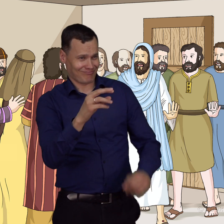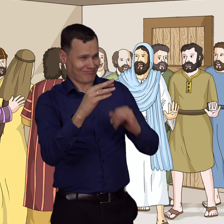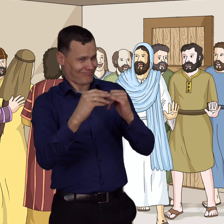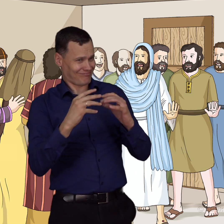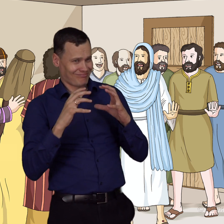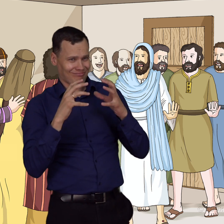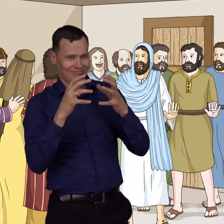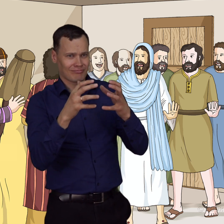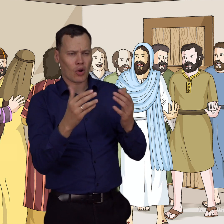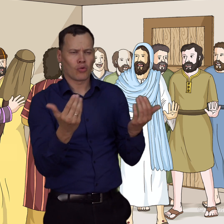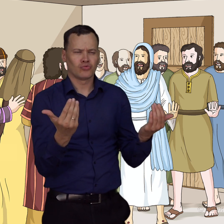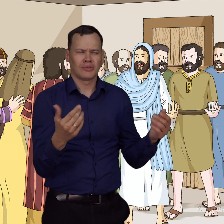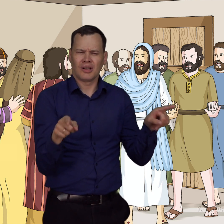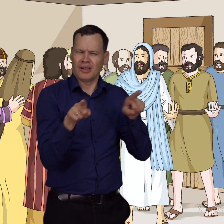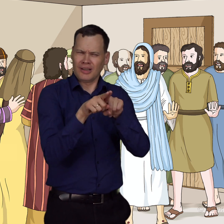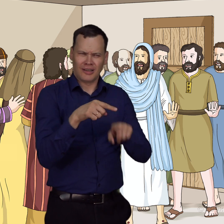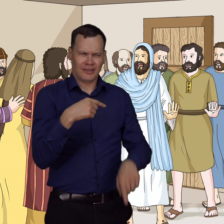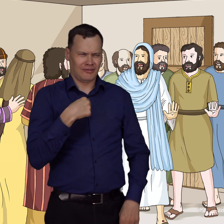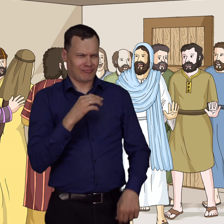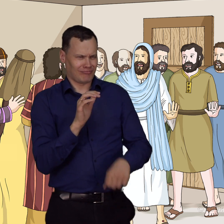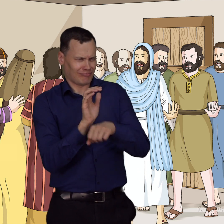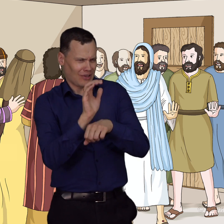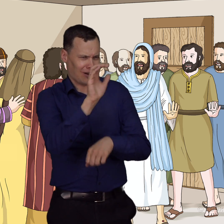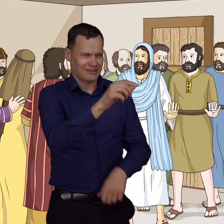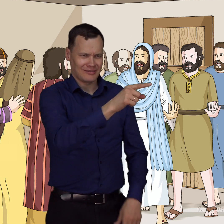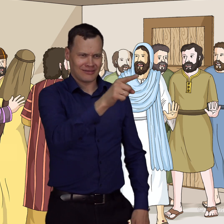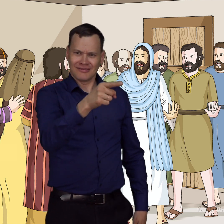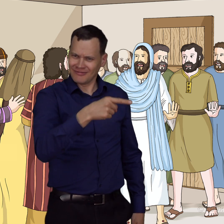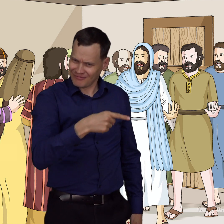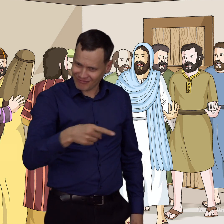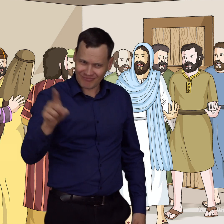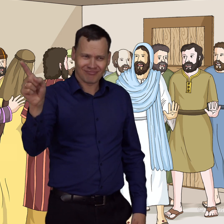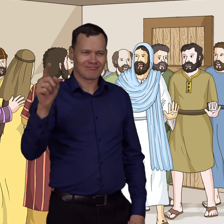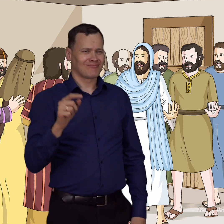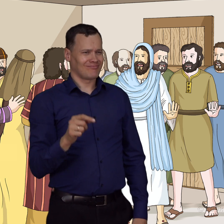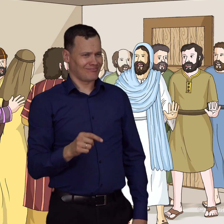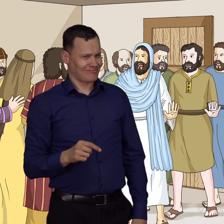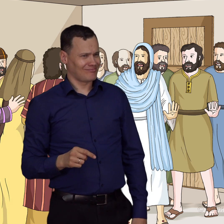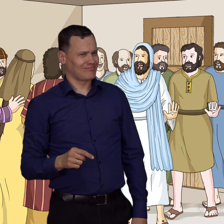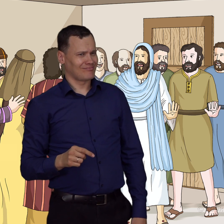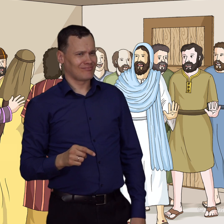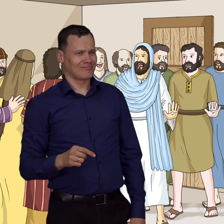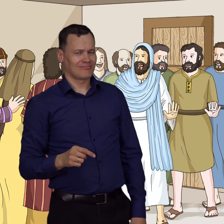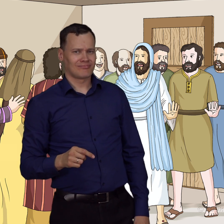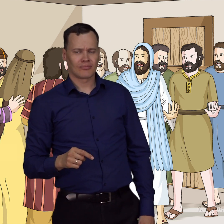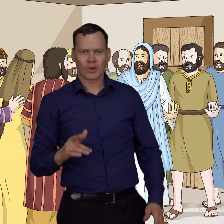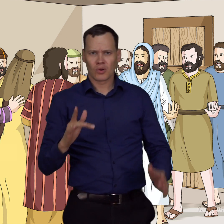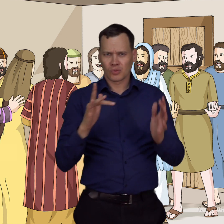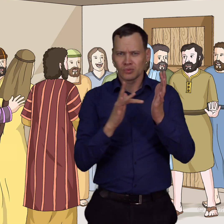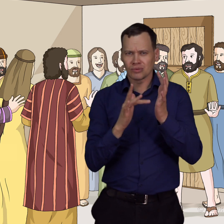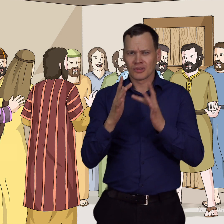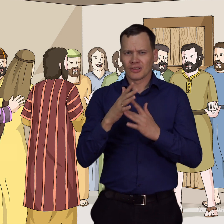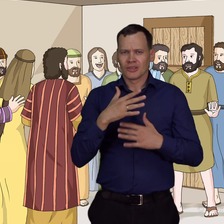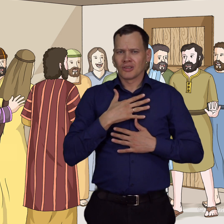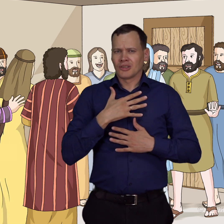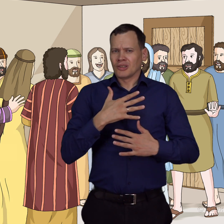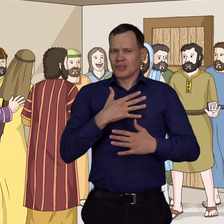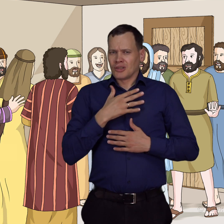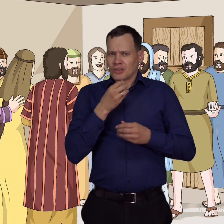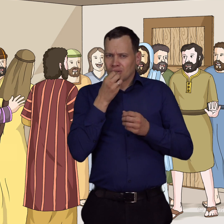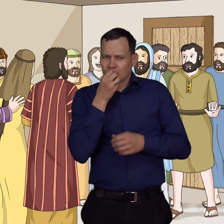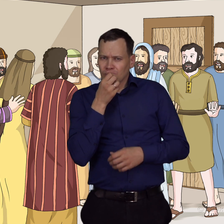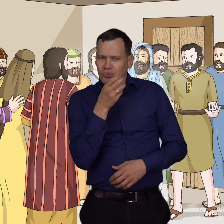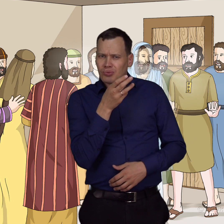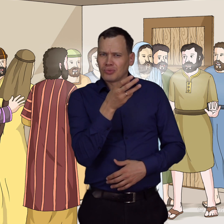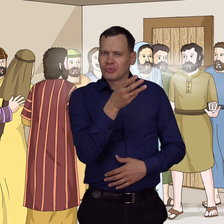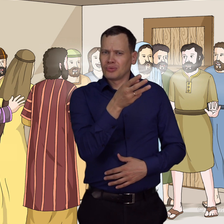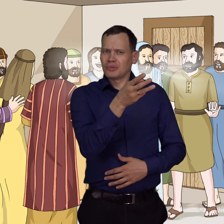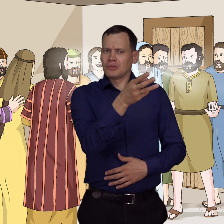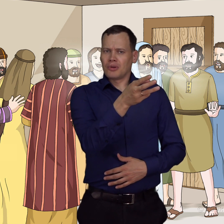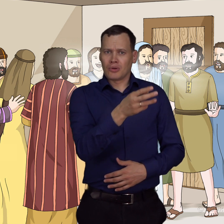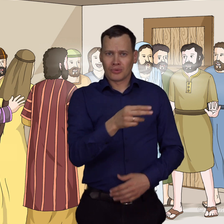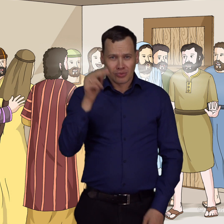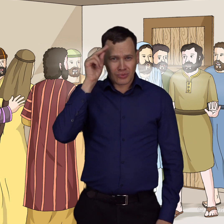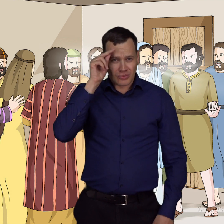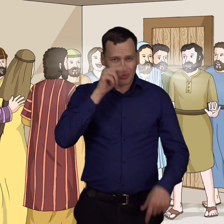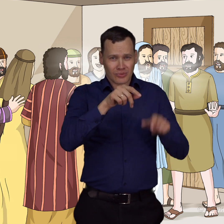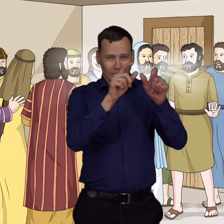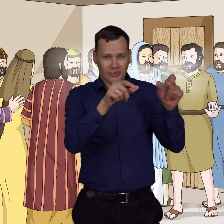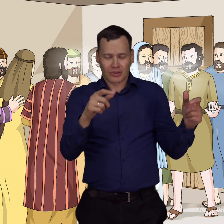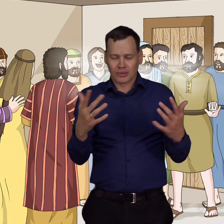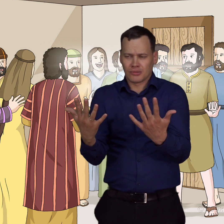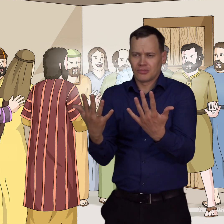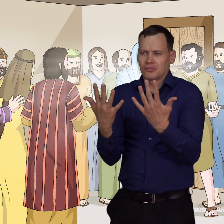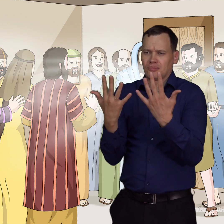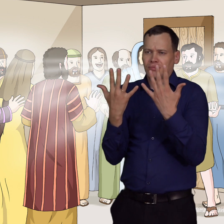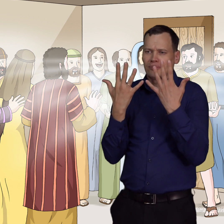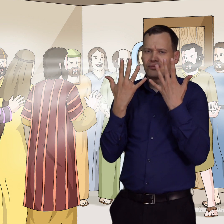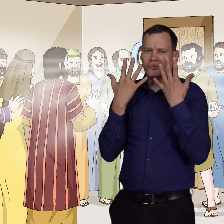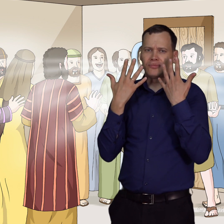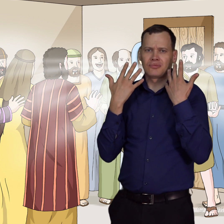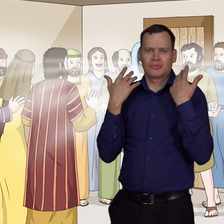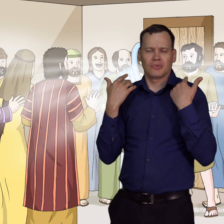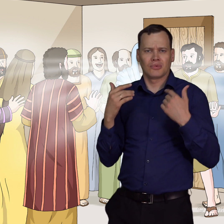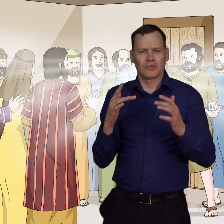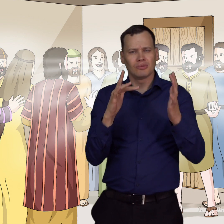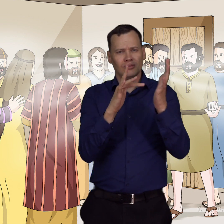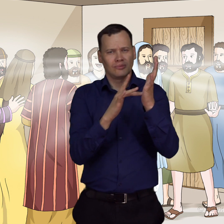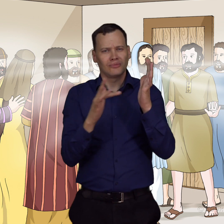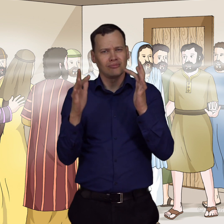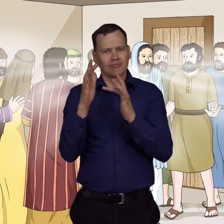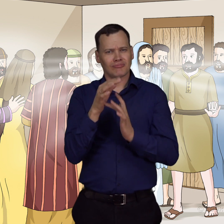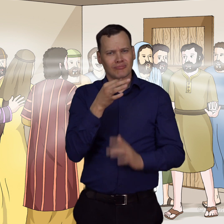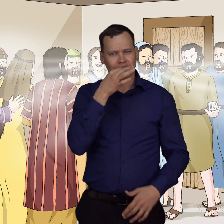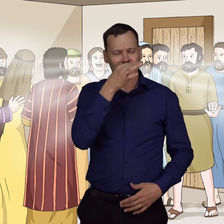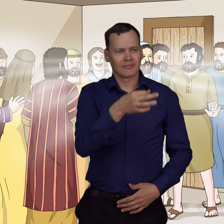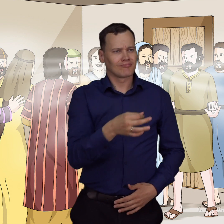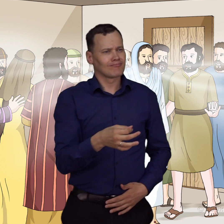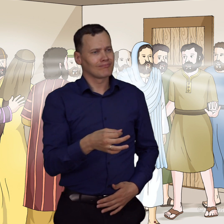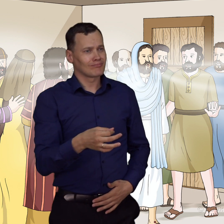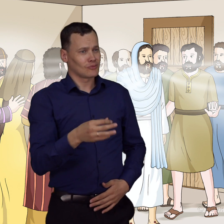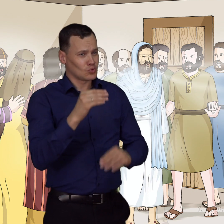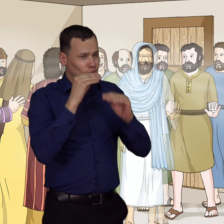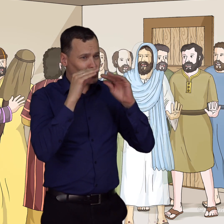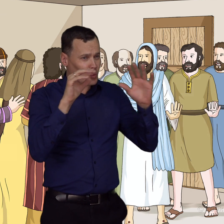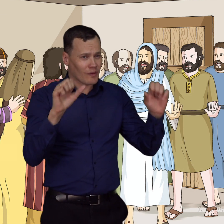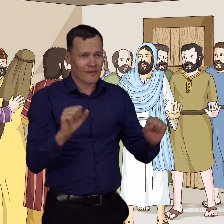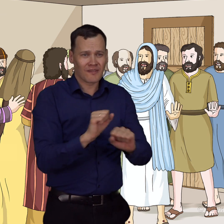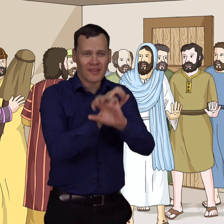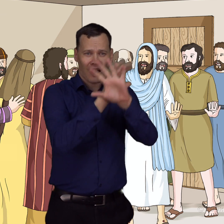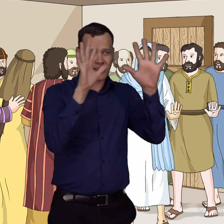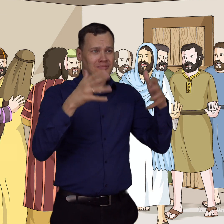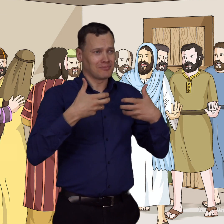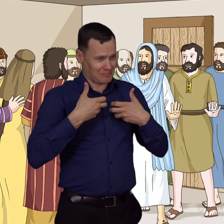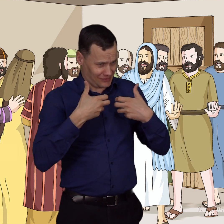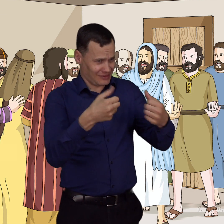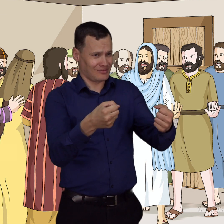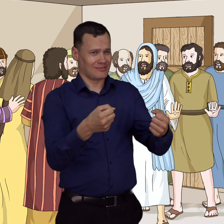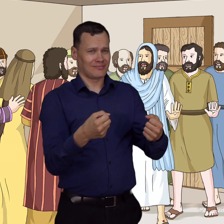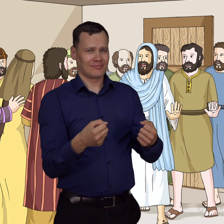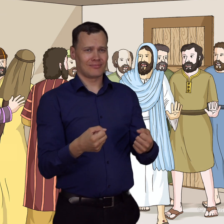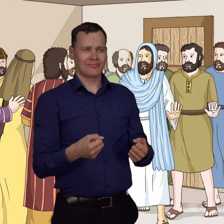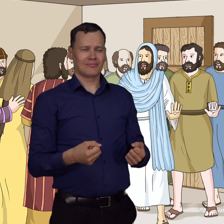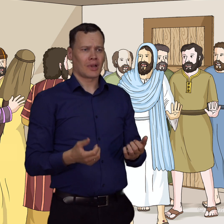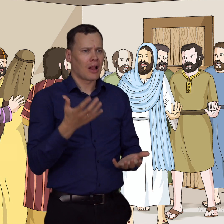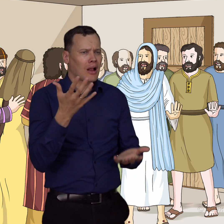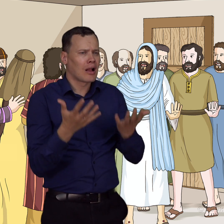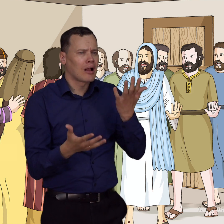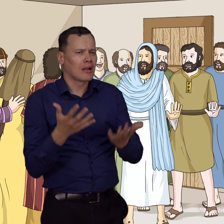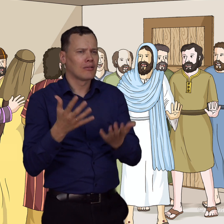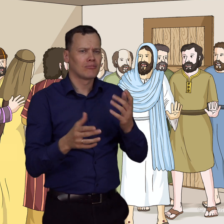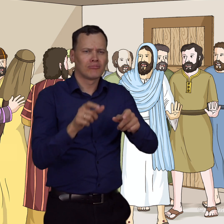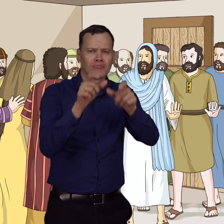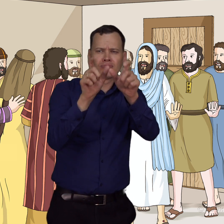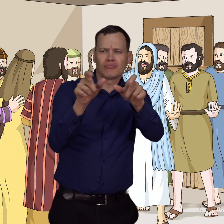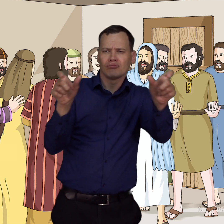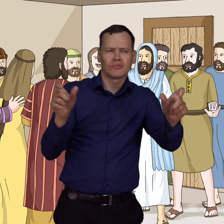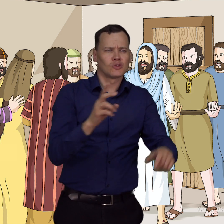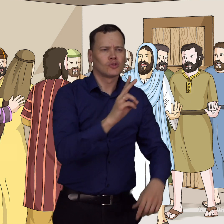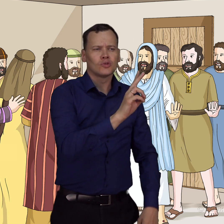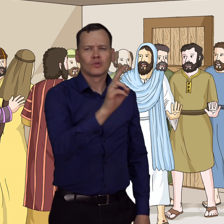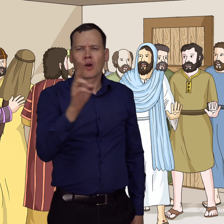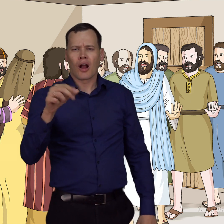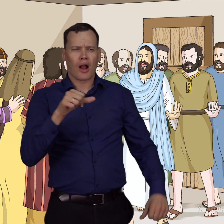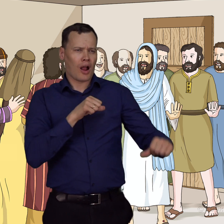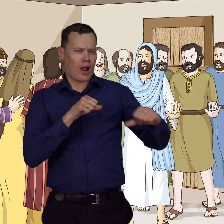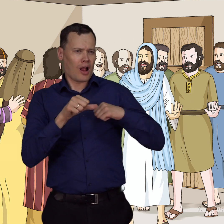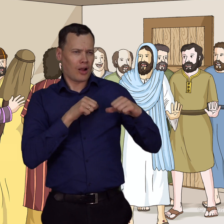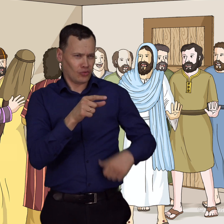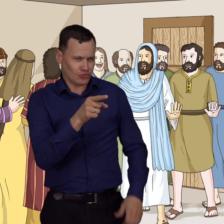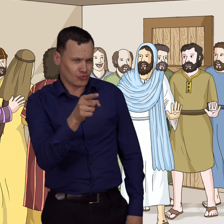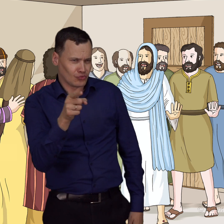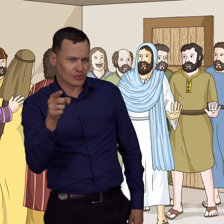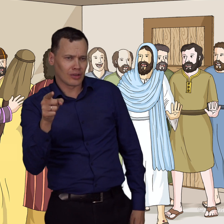Again Jesus said to them, “Peace be with you. As the Father has sent Me, so also I am sending you.”